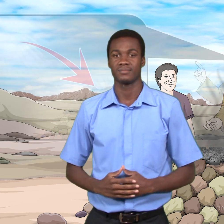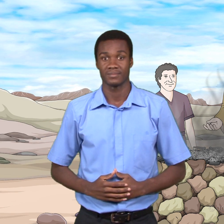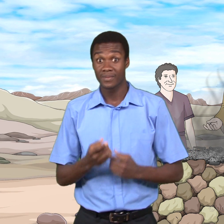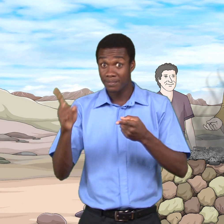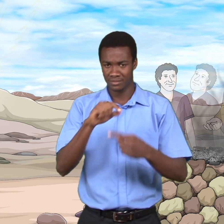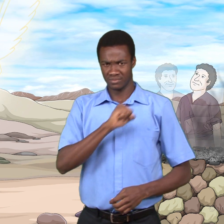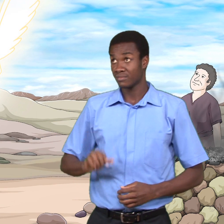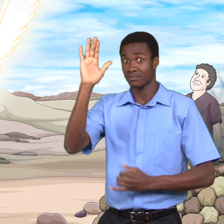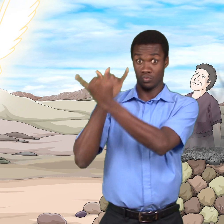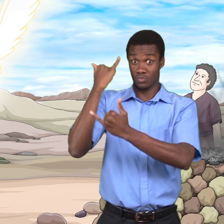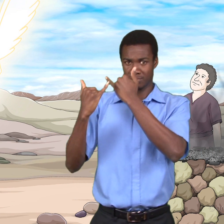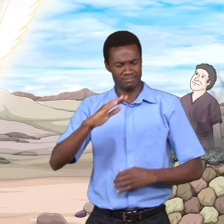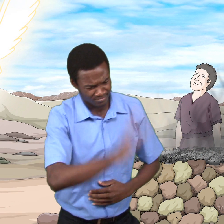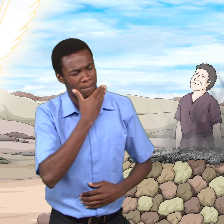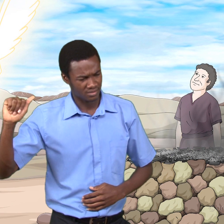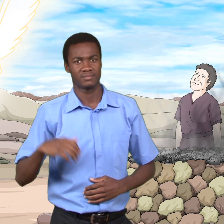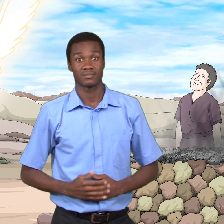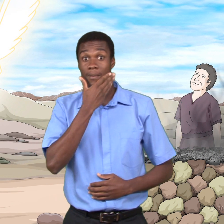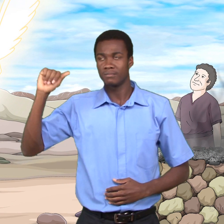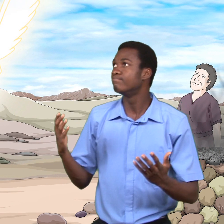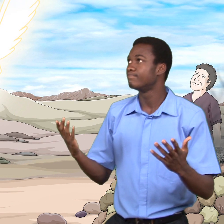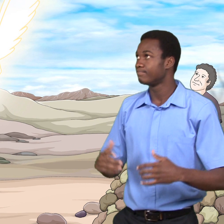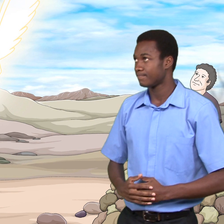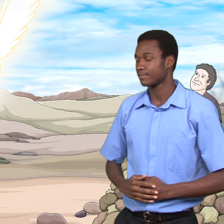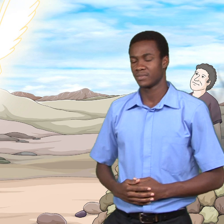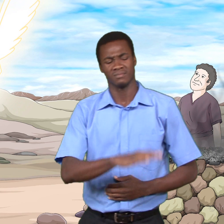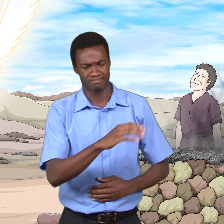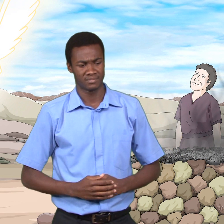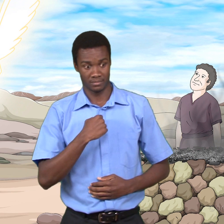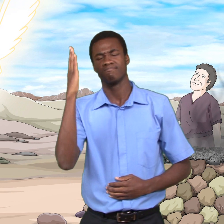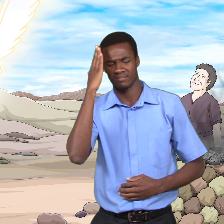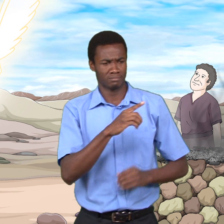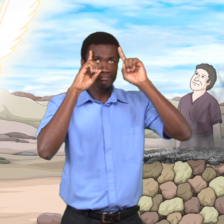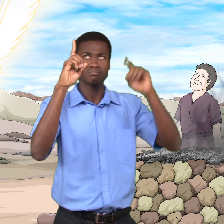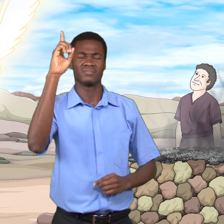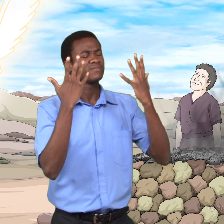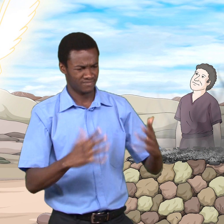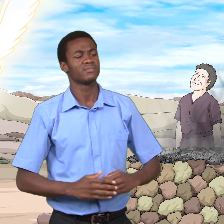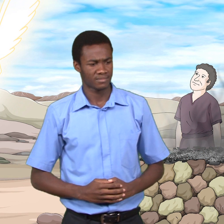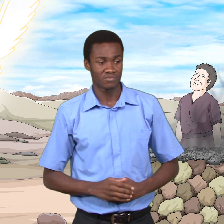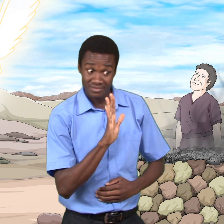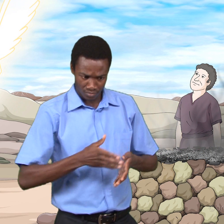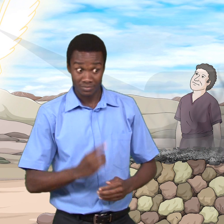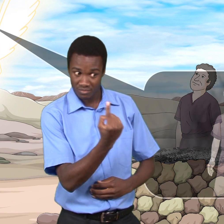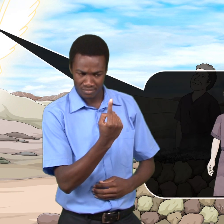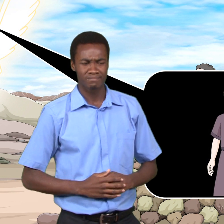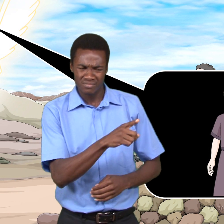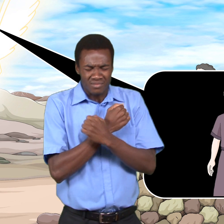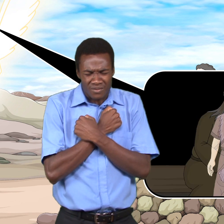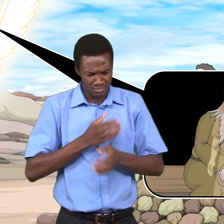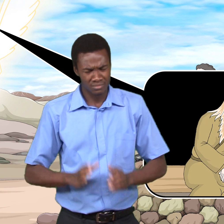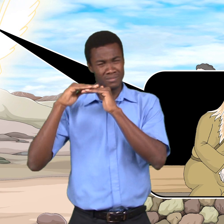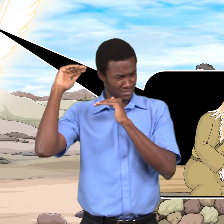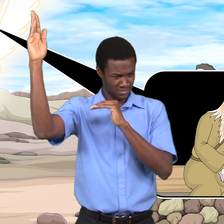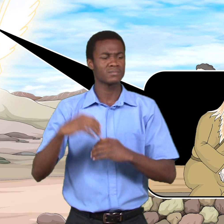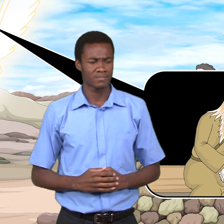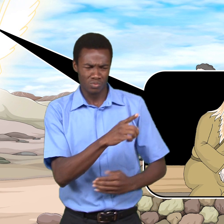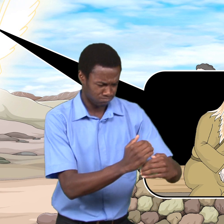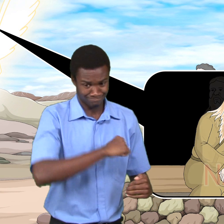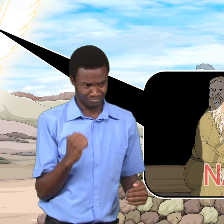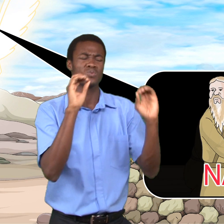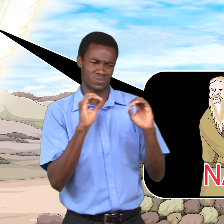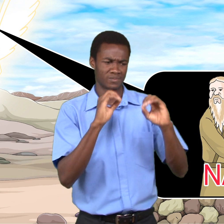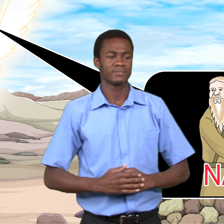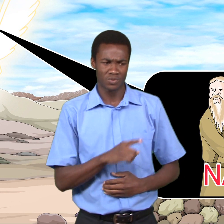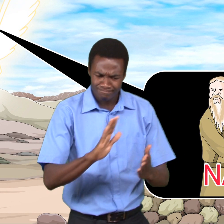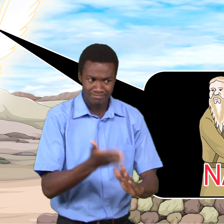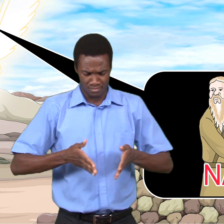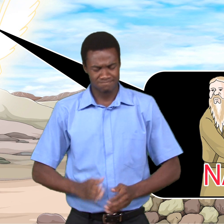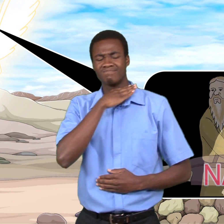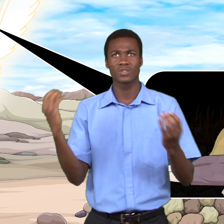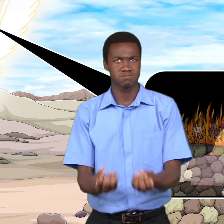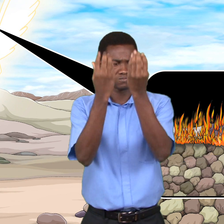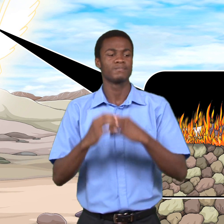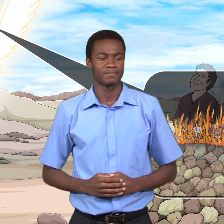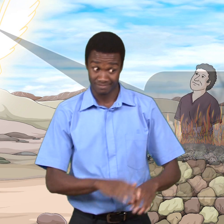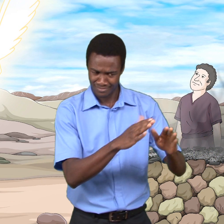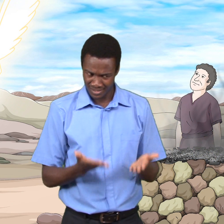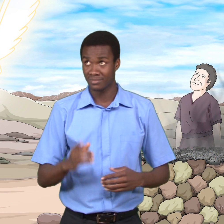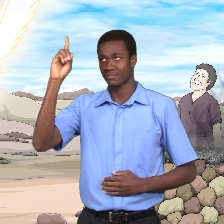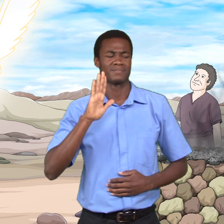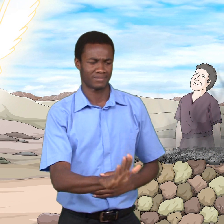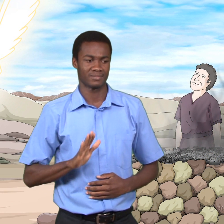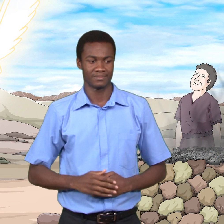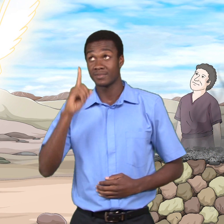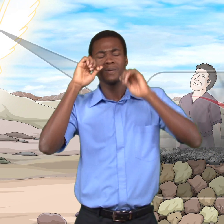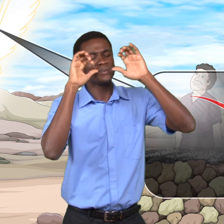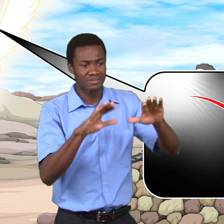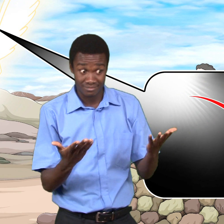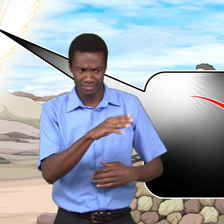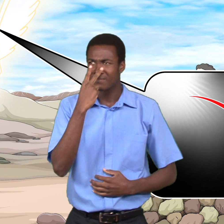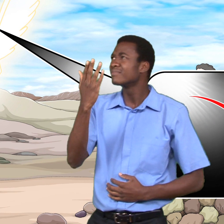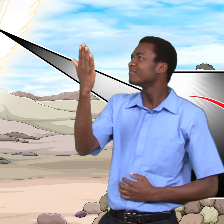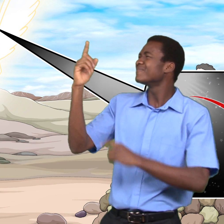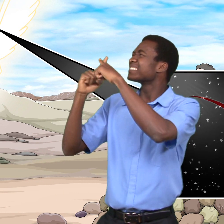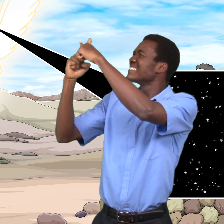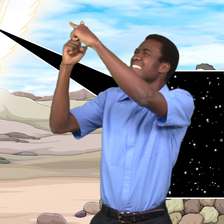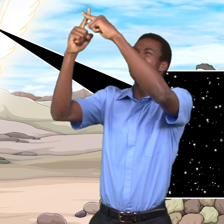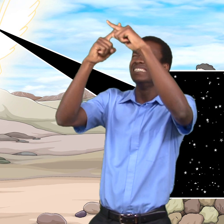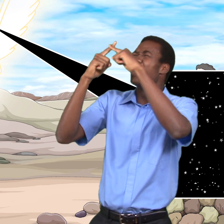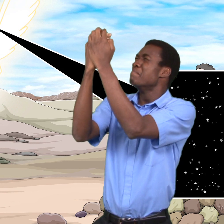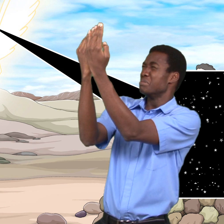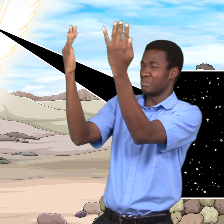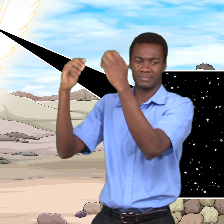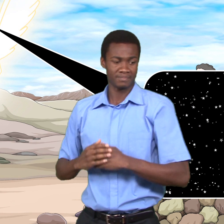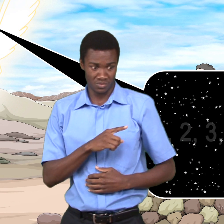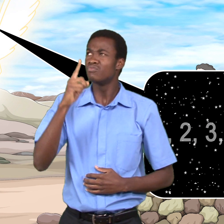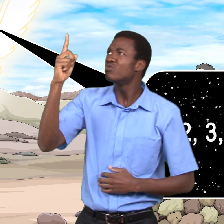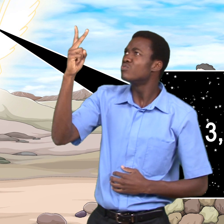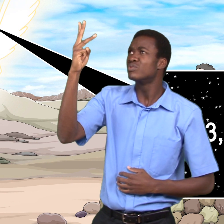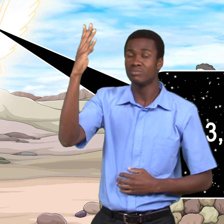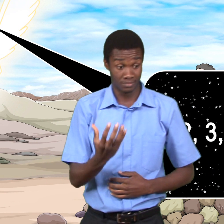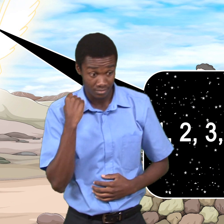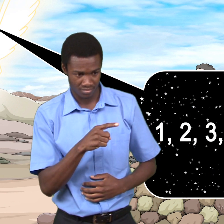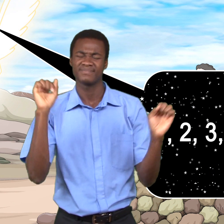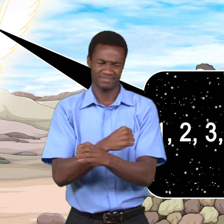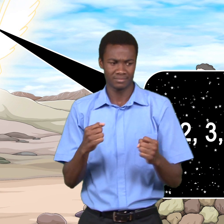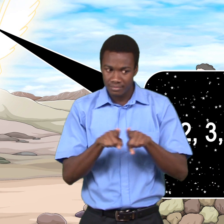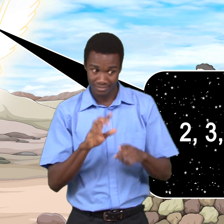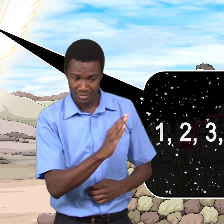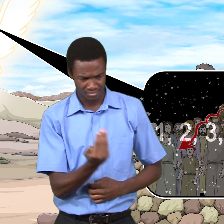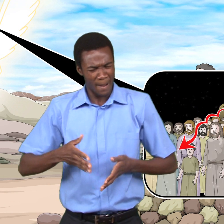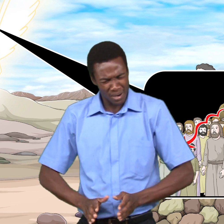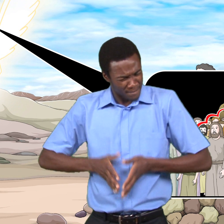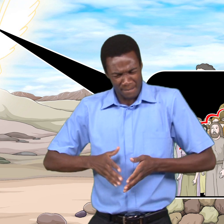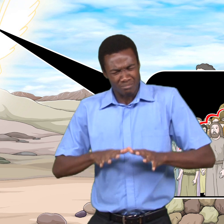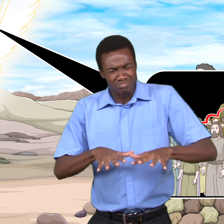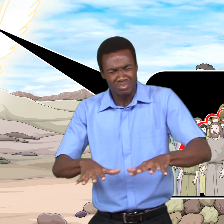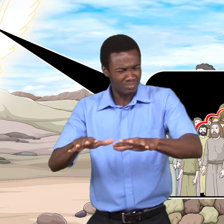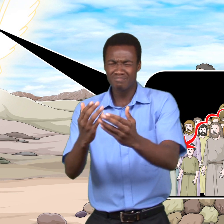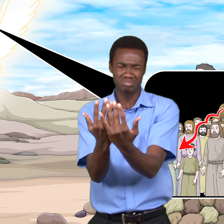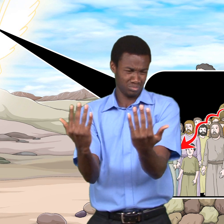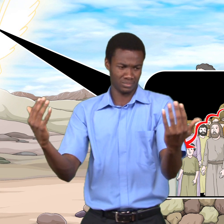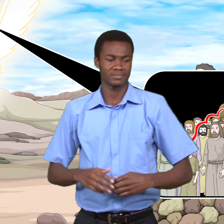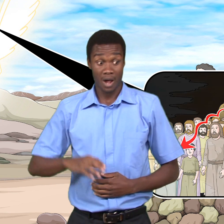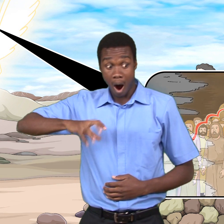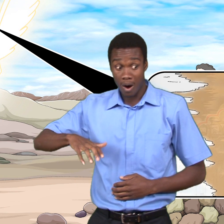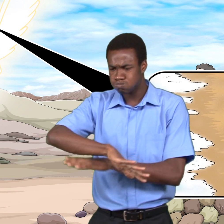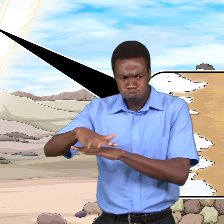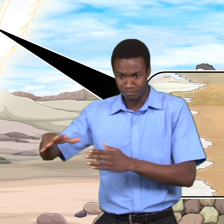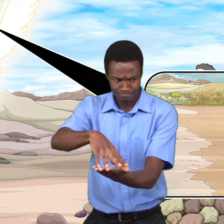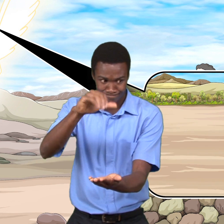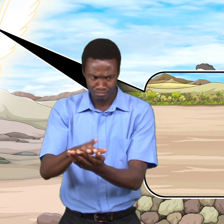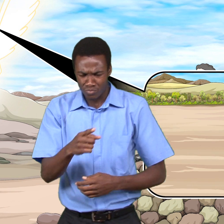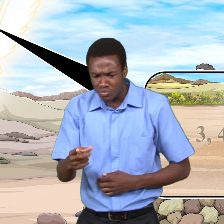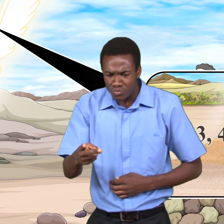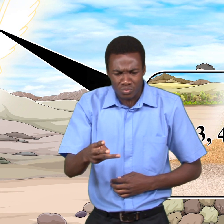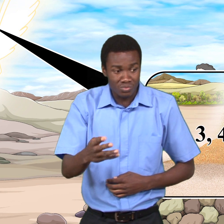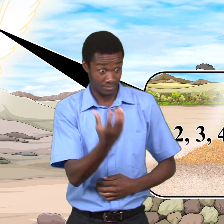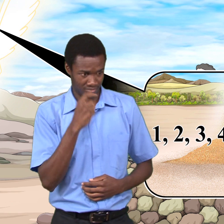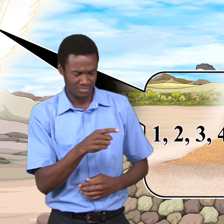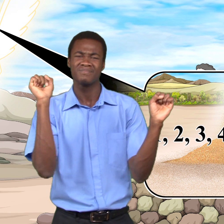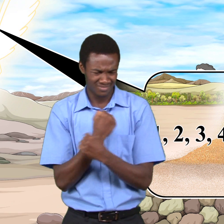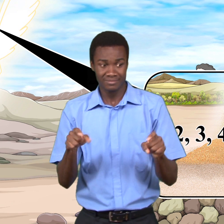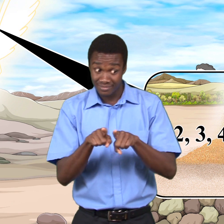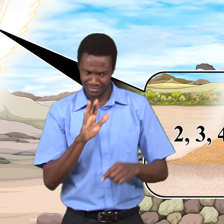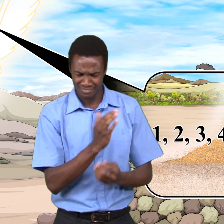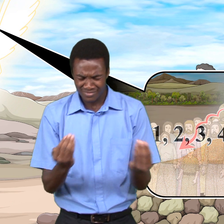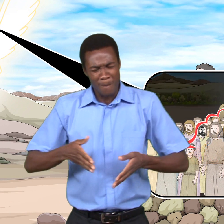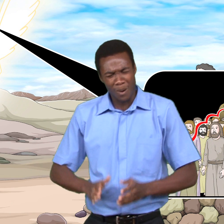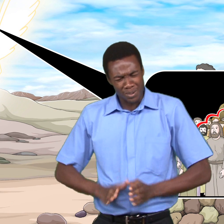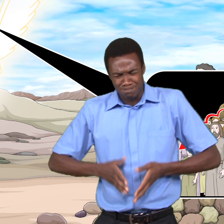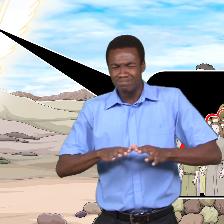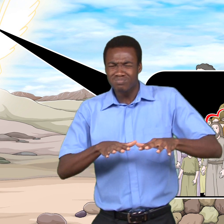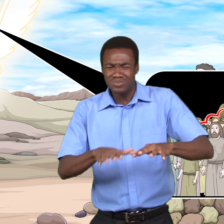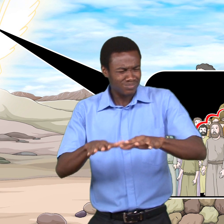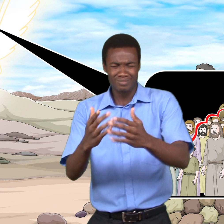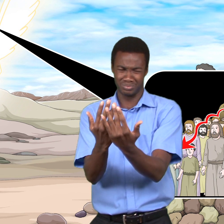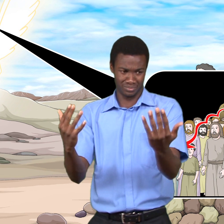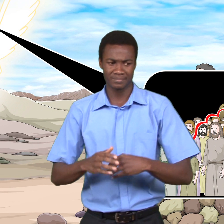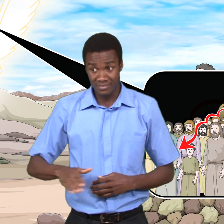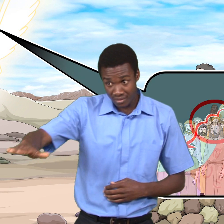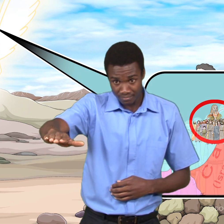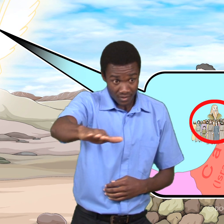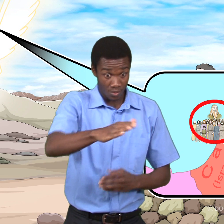And the angel of the LORD called to Abraham from heaven a second time, saying, “By Myself I have sworn, declares the LORD, that because you have done this and have not withheld your only son, I will surely bless you, and I will multiply your descendants like the stars in the sky and the sand on the seashore.